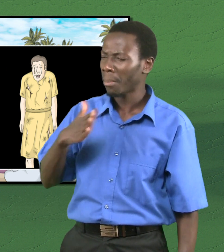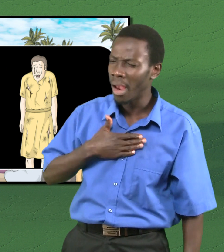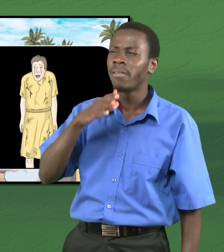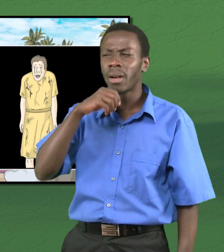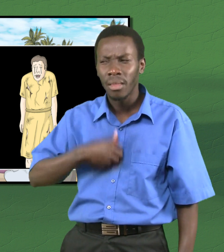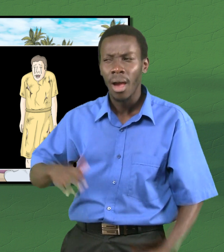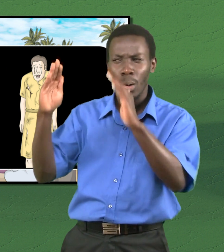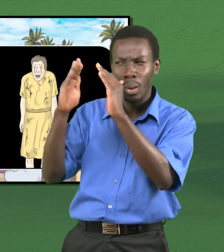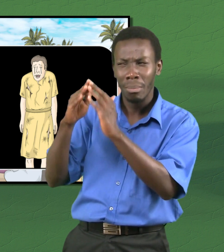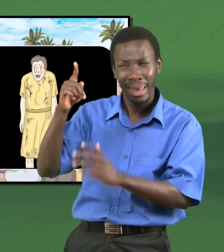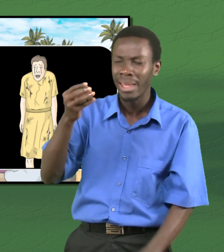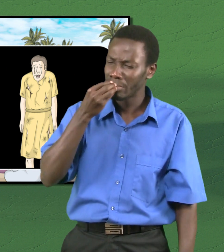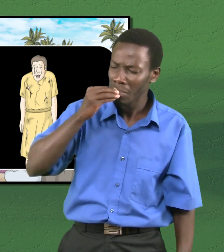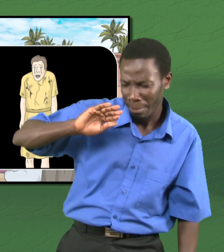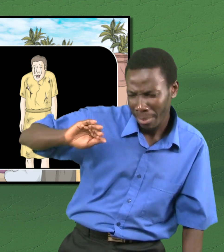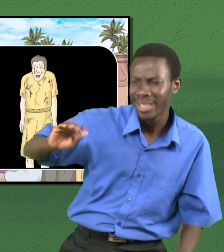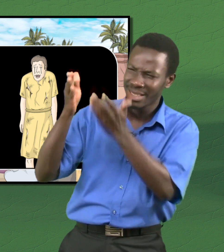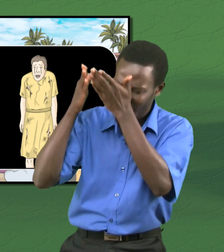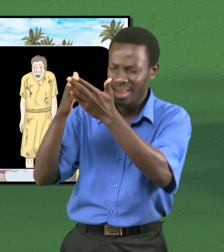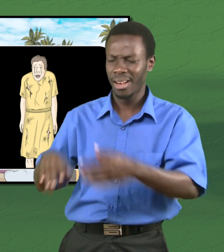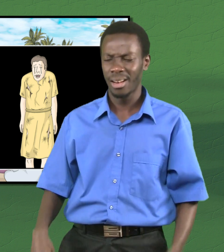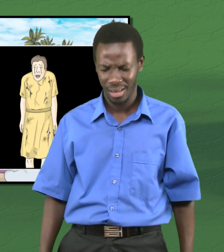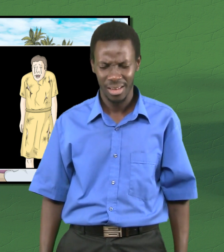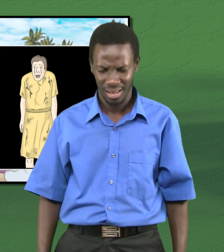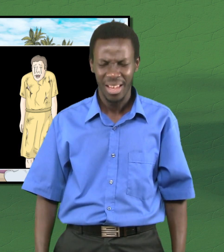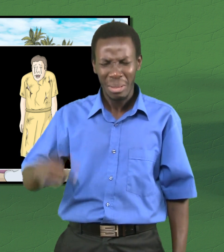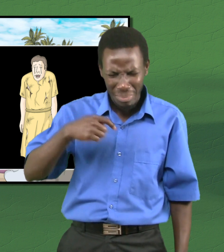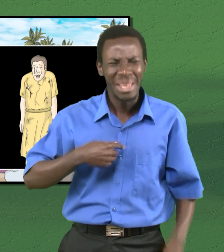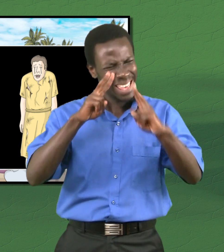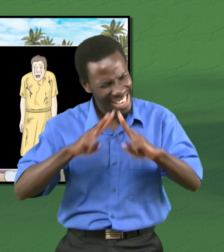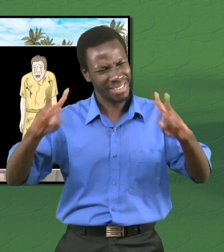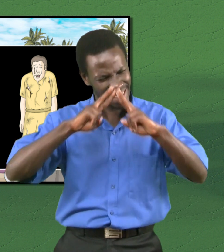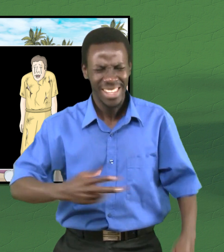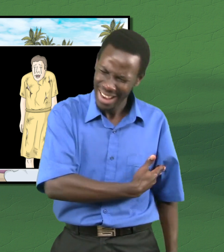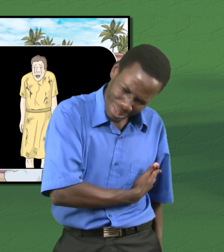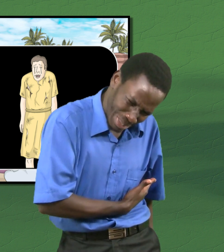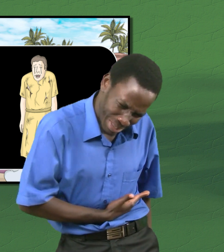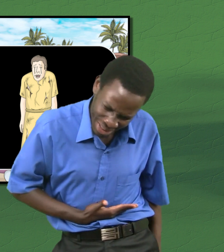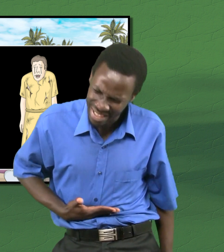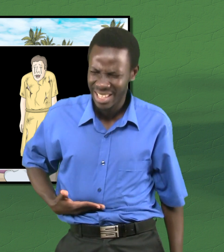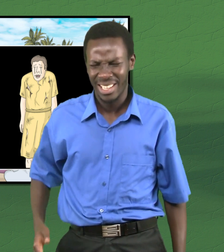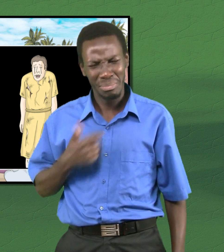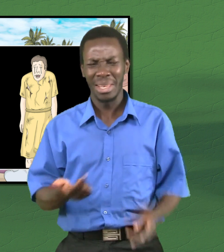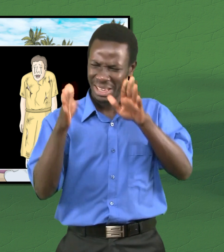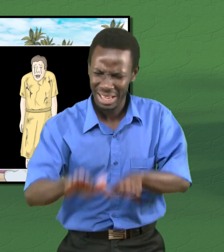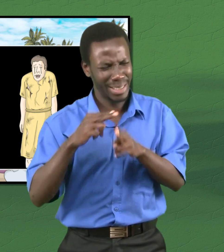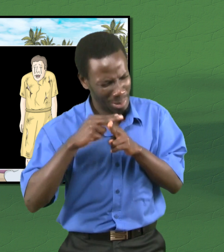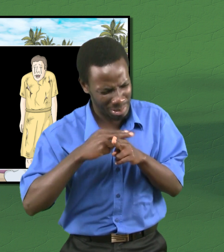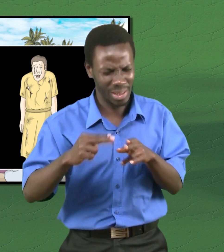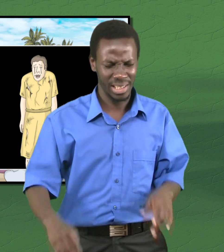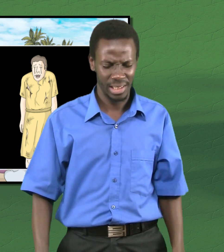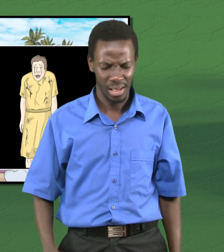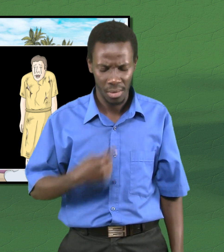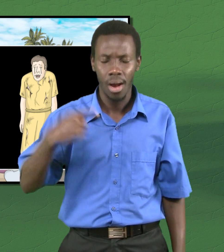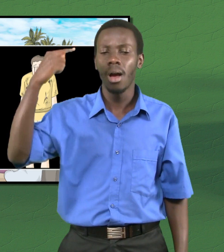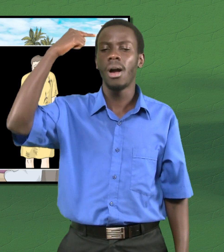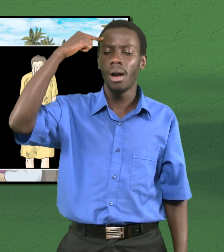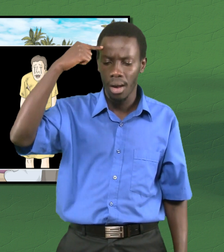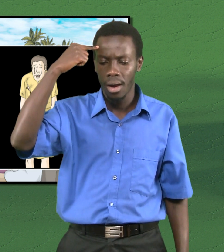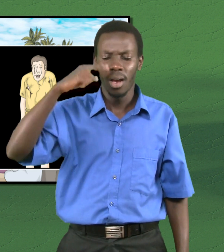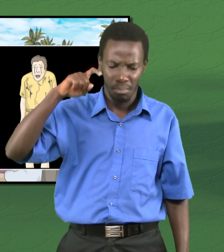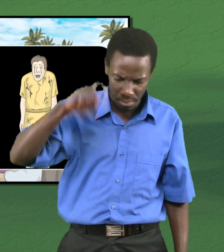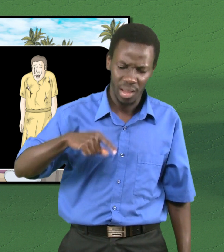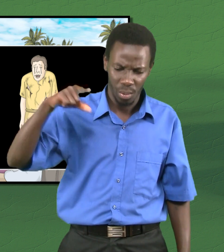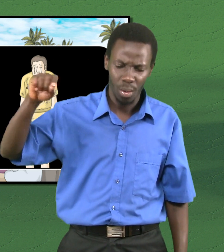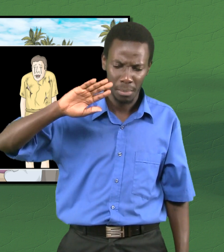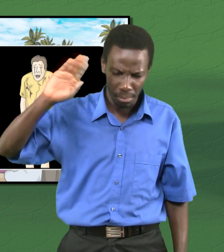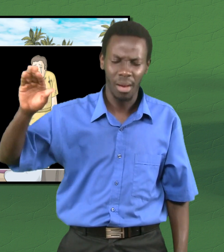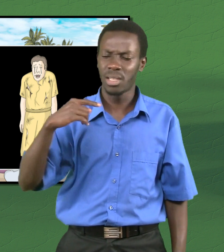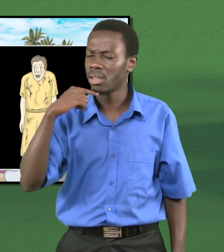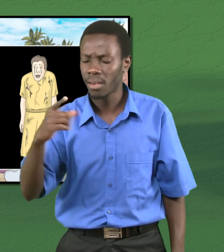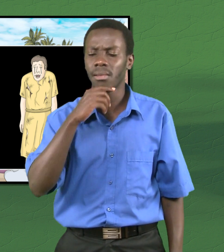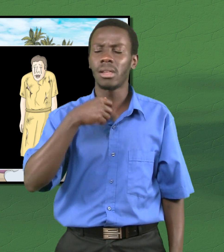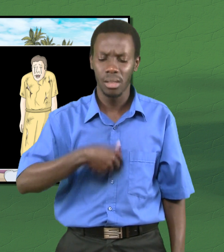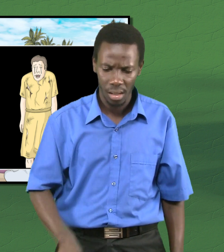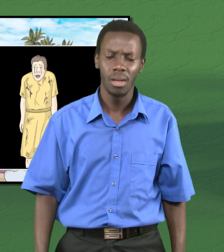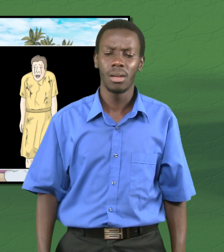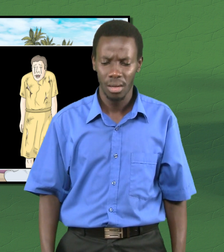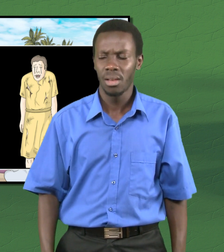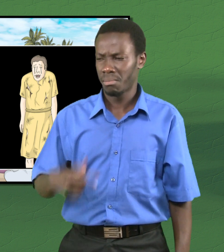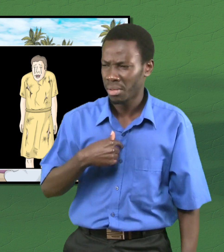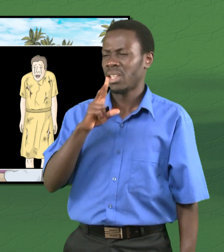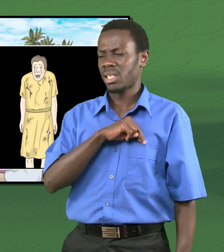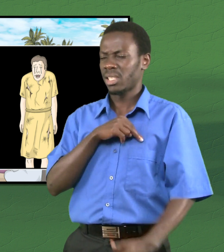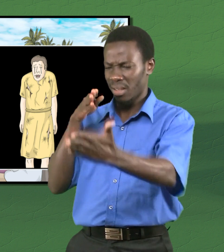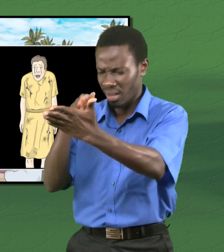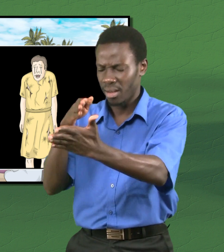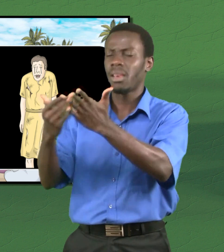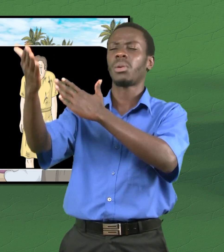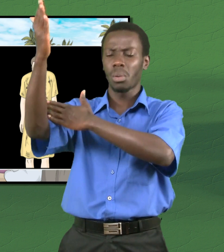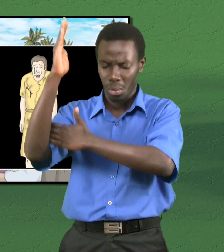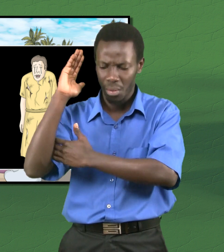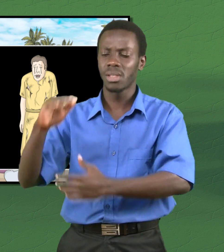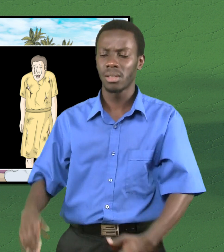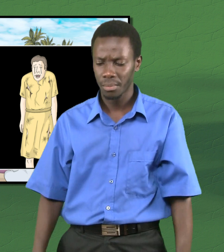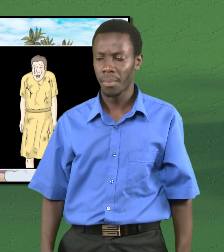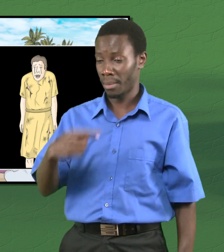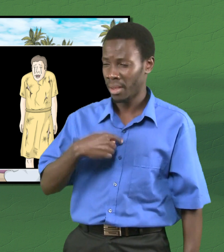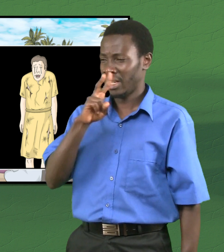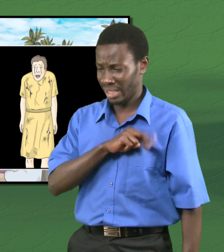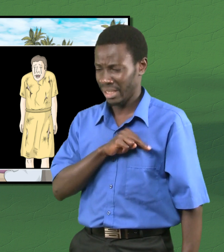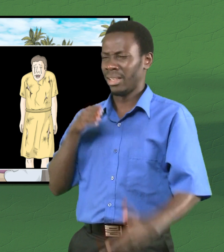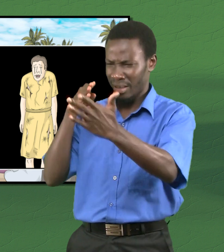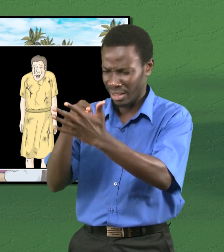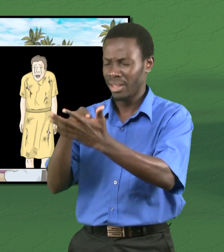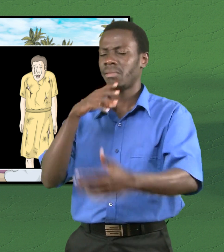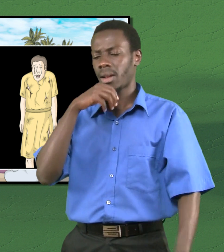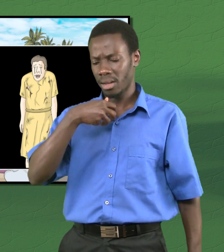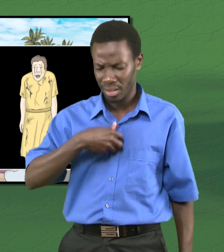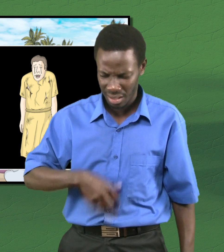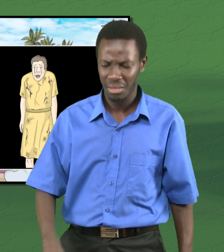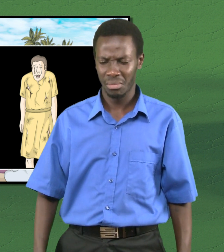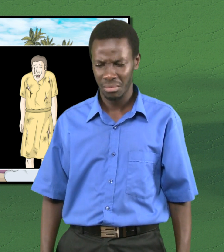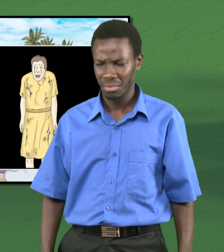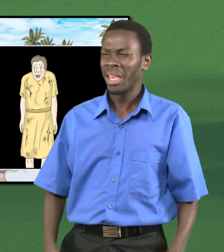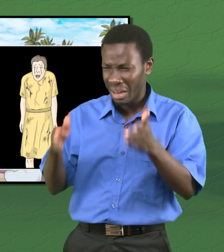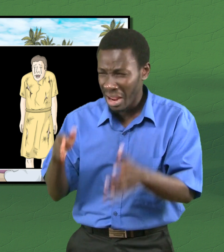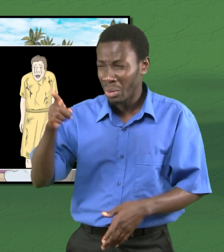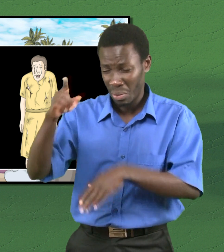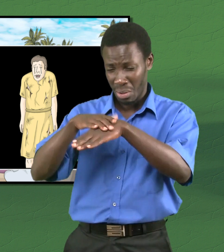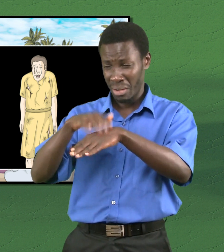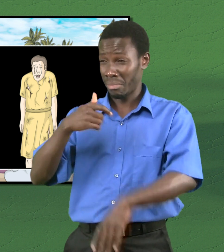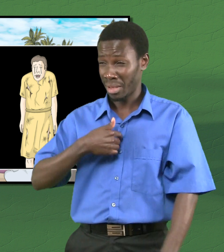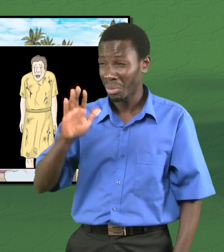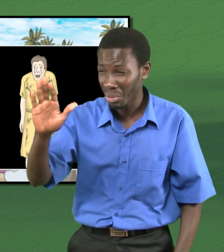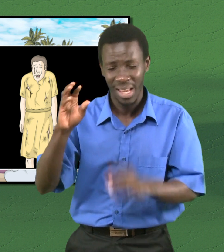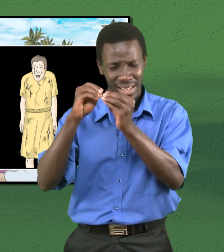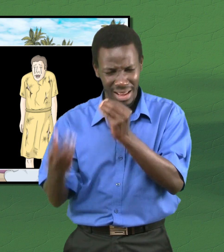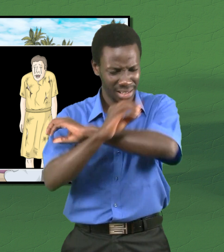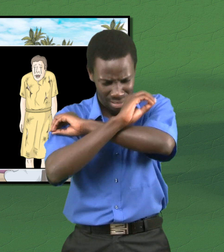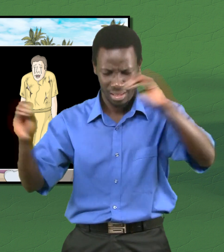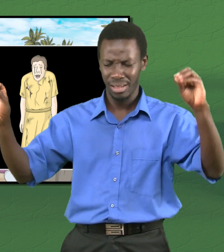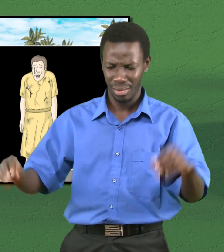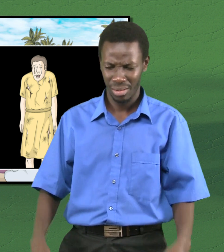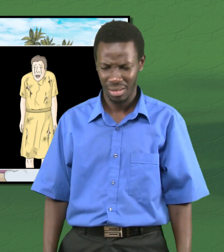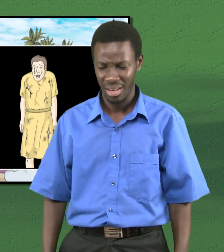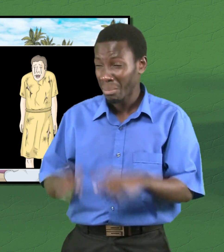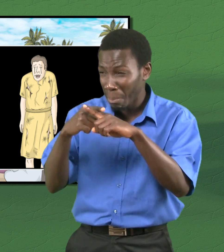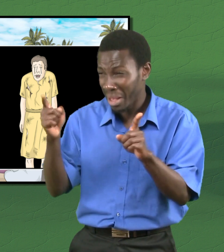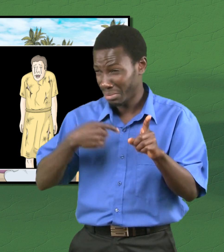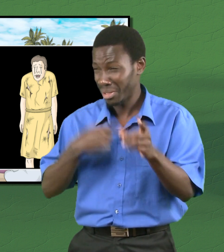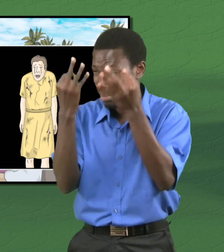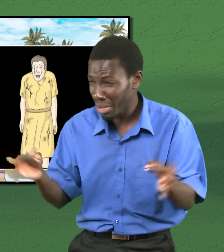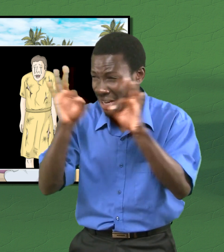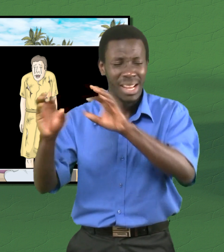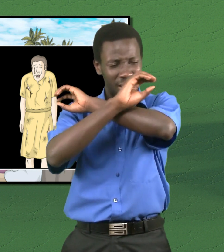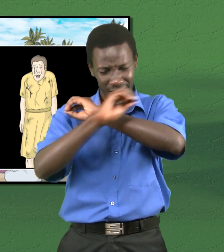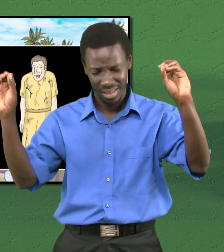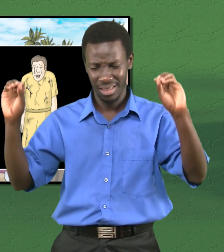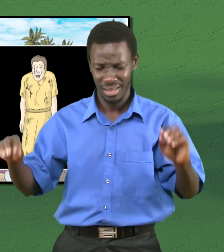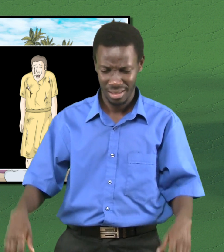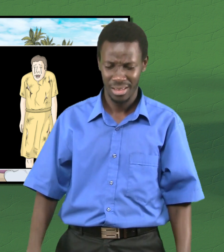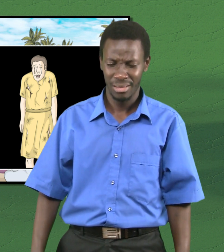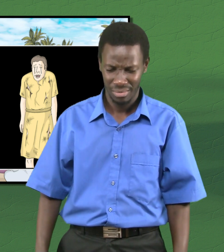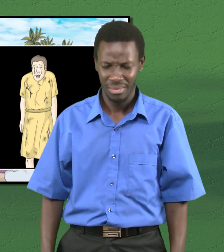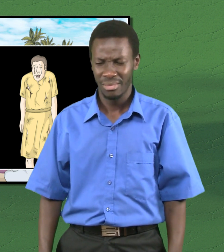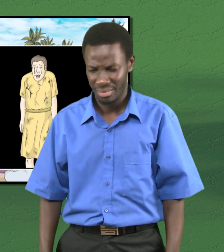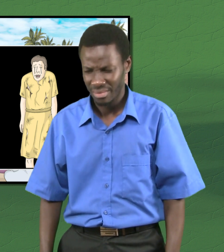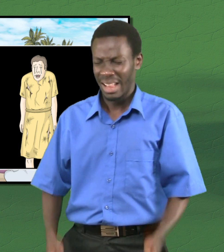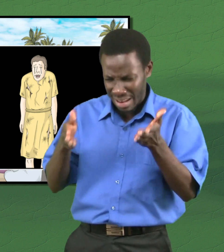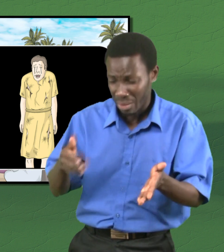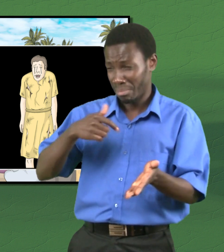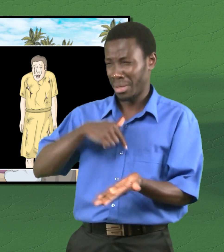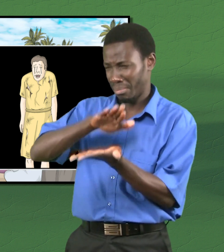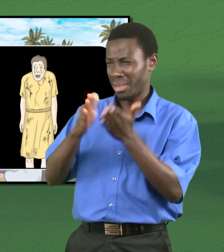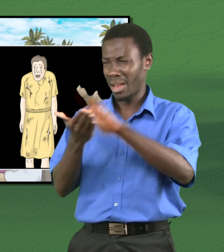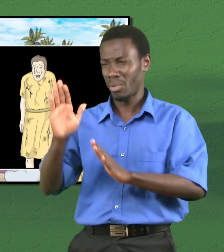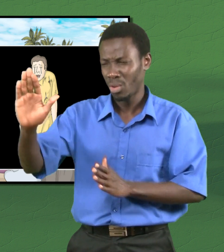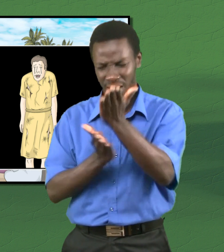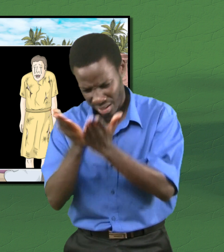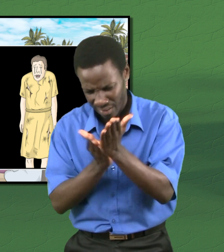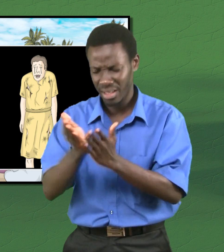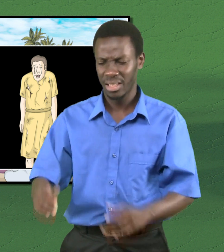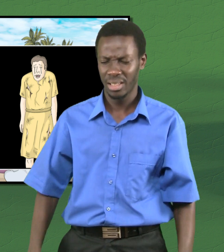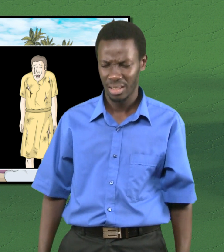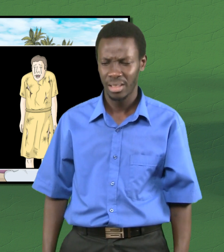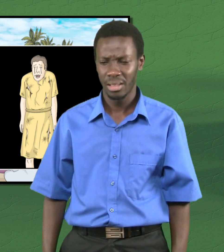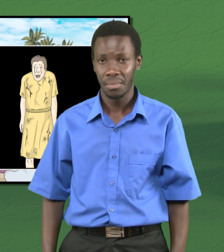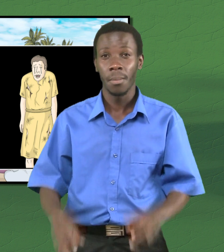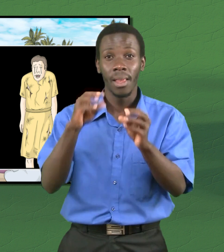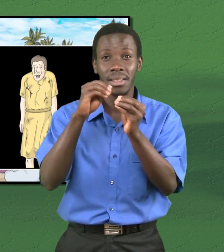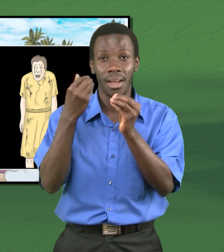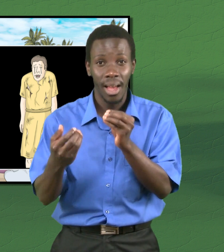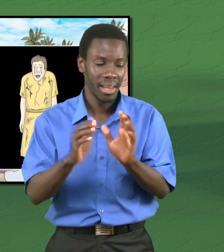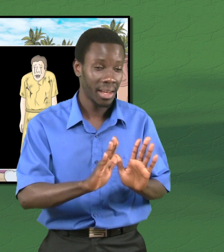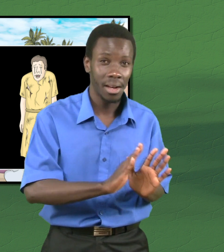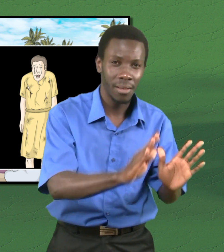I will get up and go back to my father and say to him, “Father, I have sinned against heaven and against you. I am no longer worthy to be called your son.